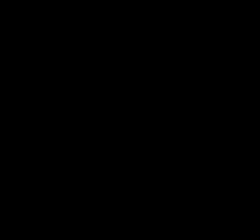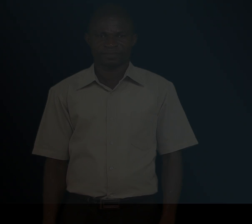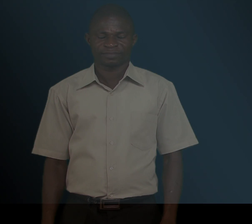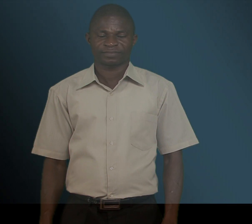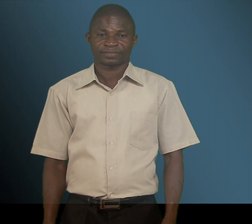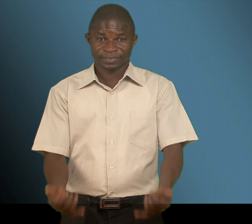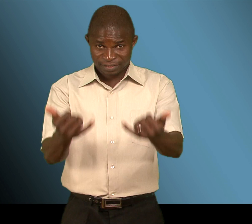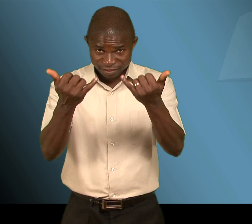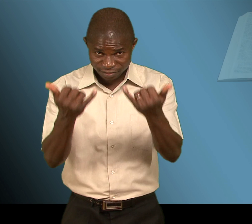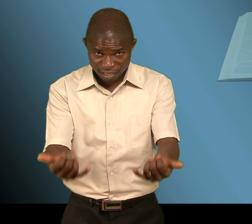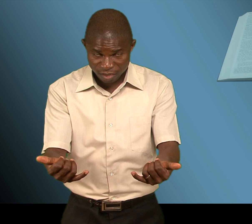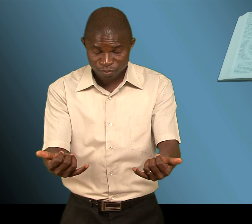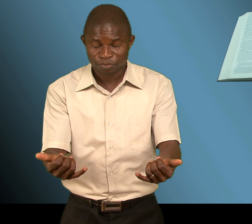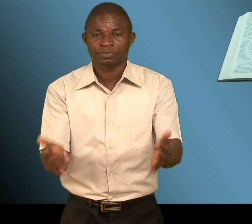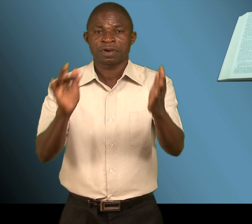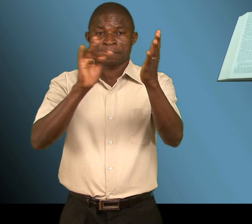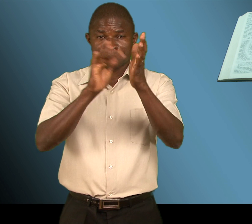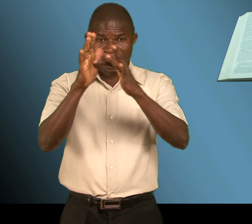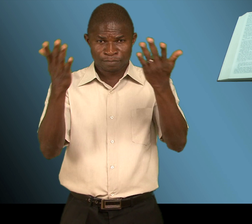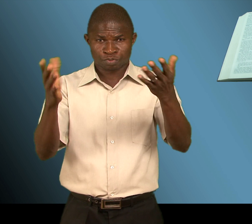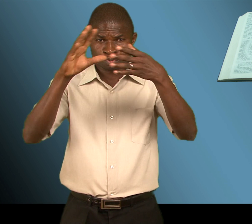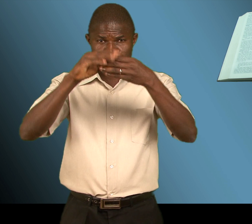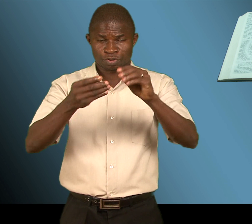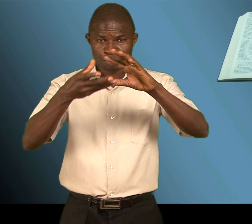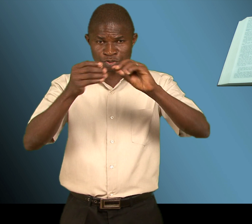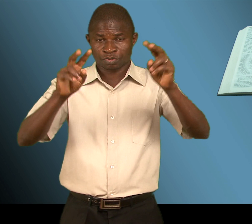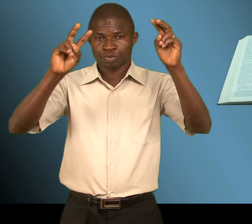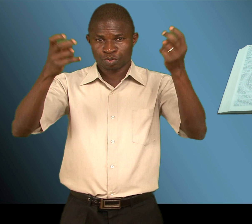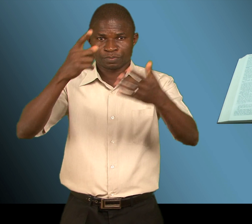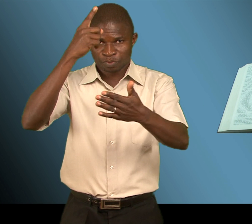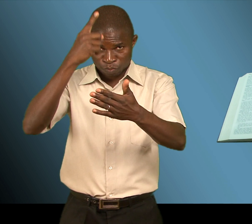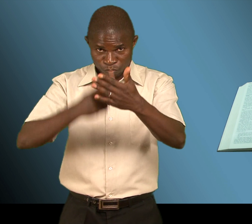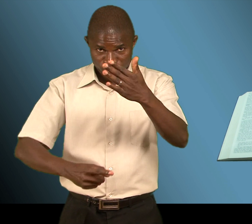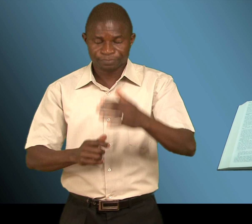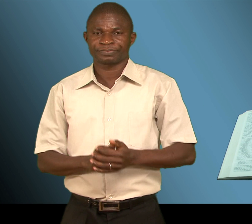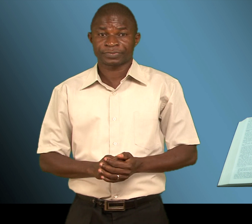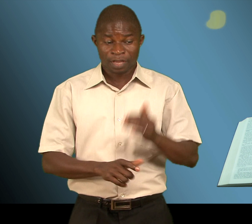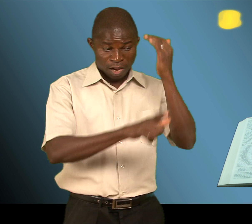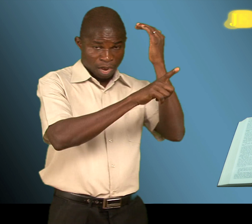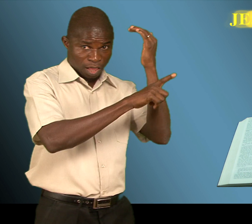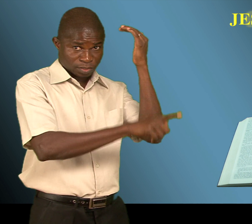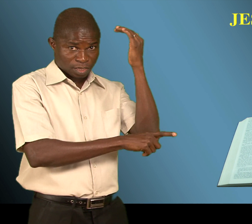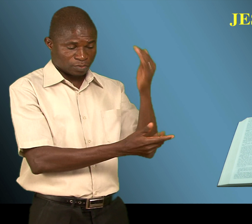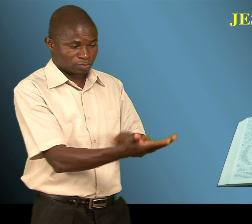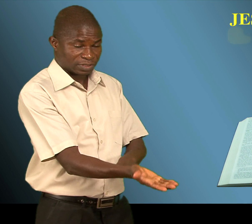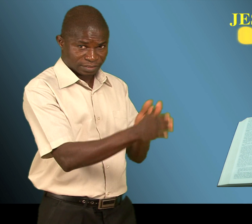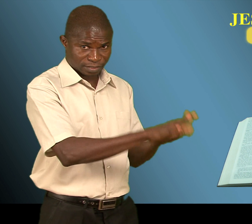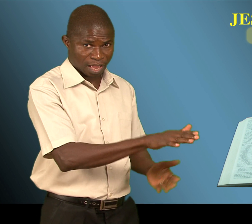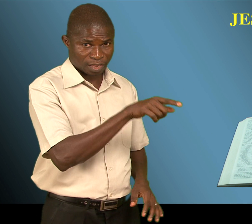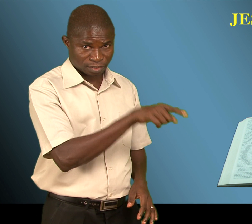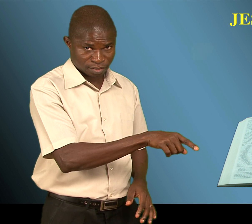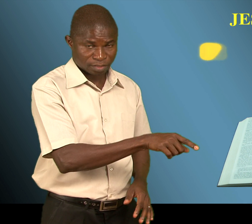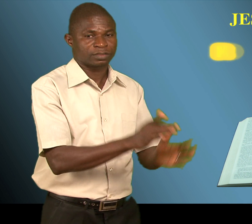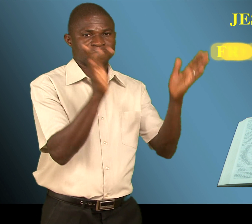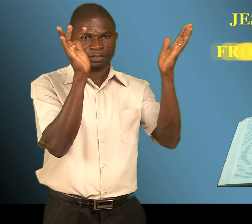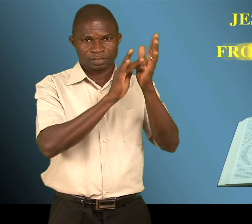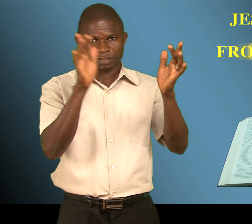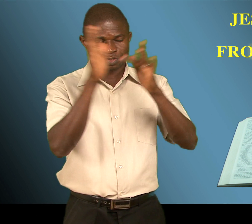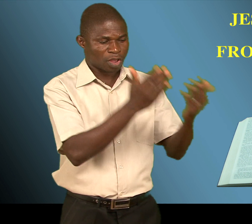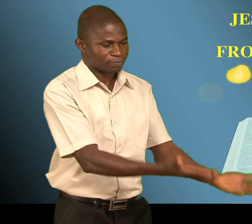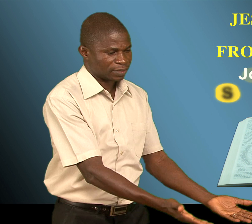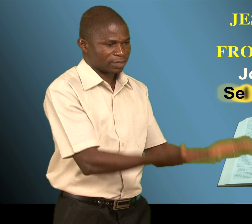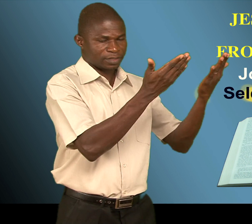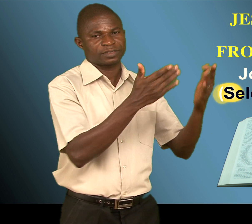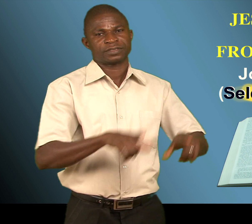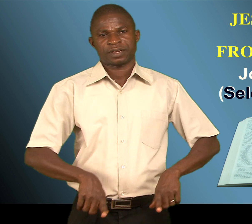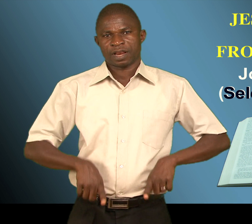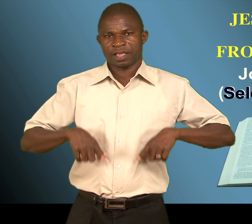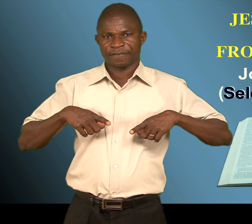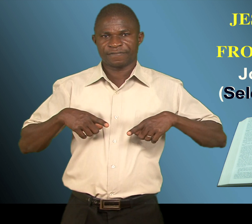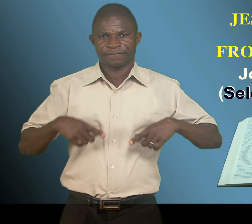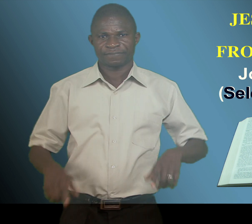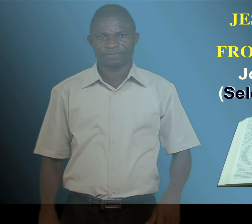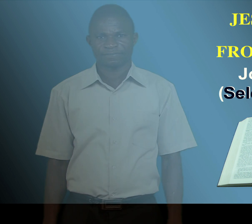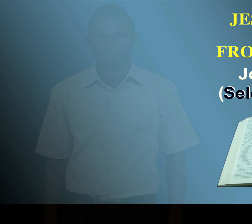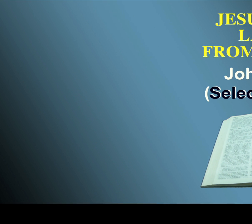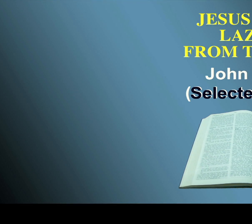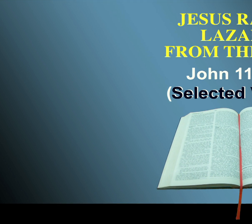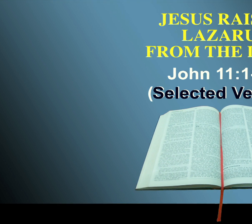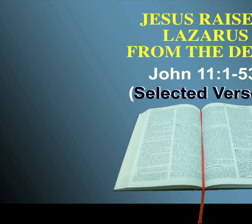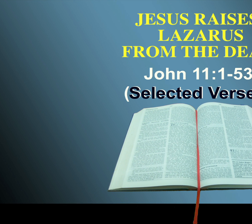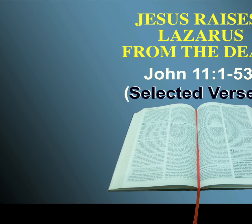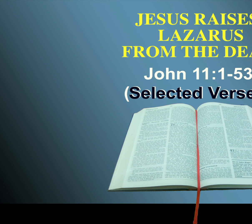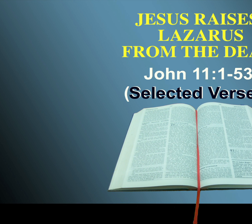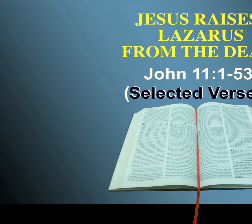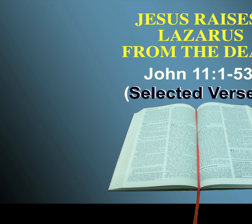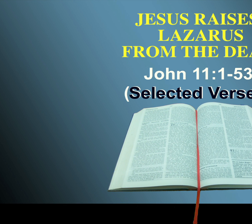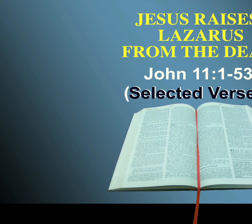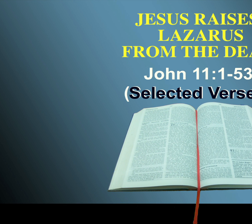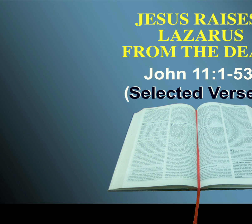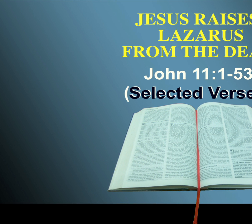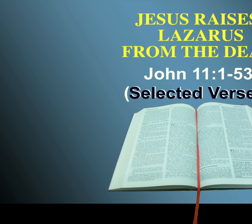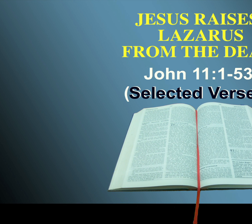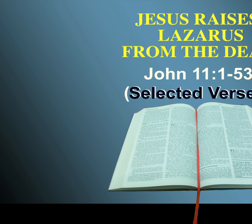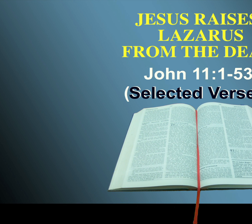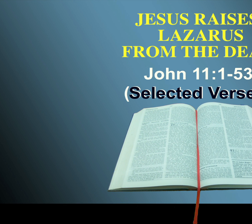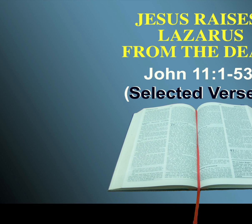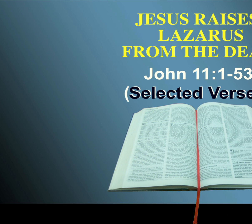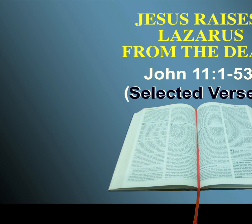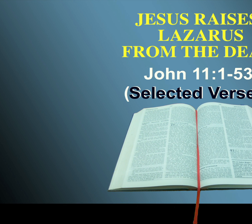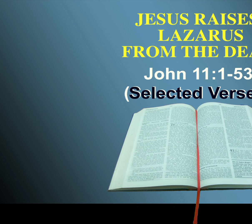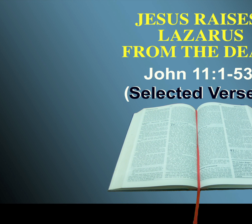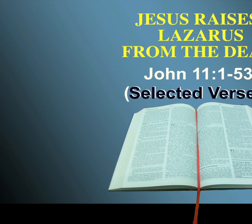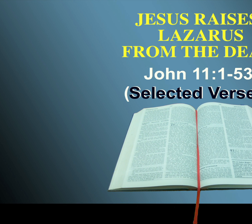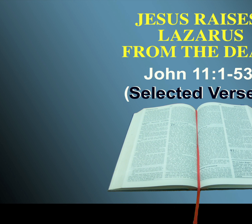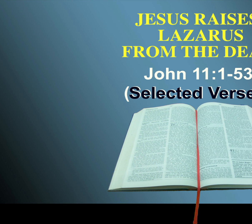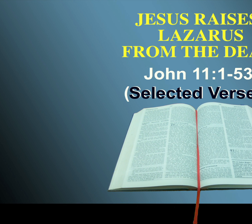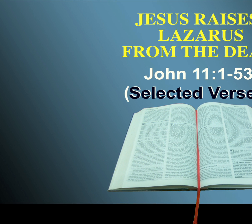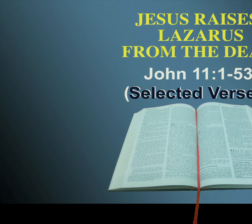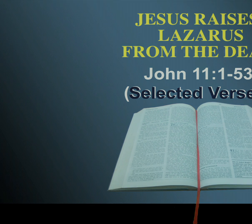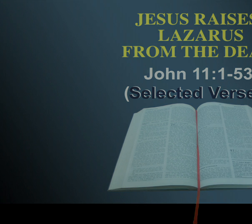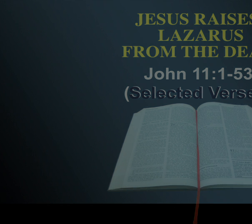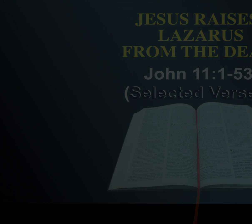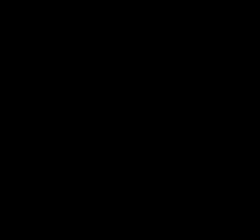Jesus raises Lazarus from the dead